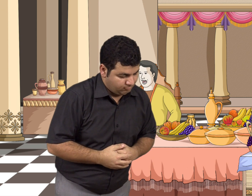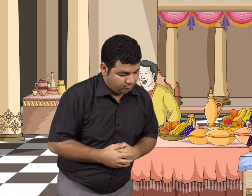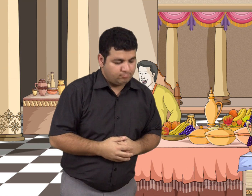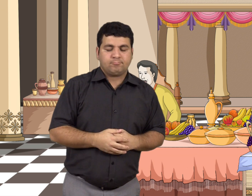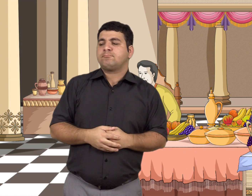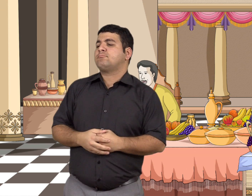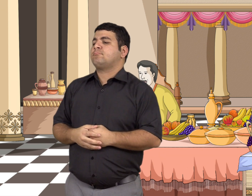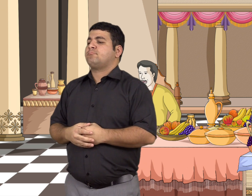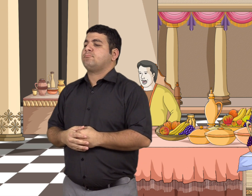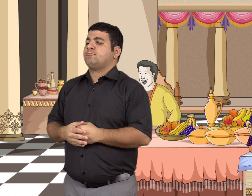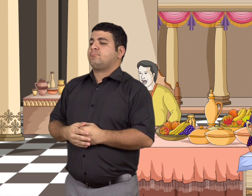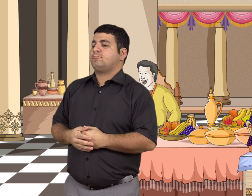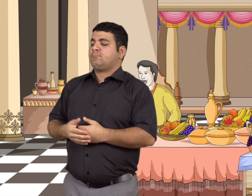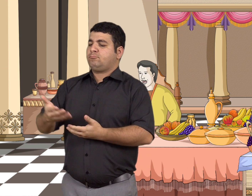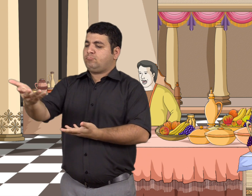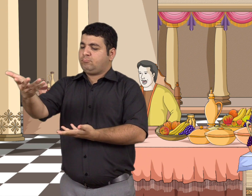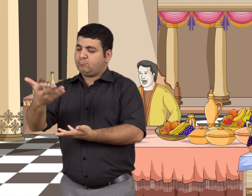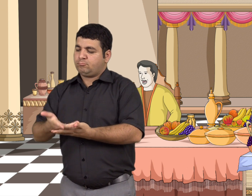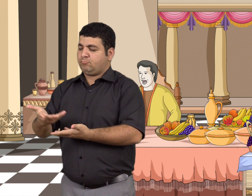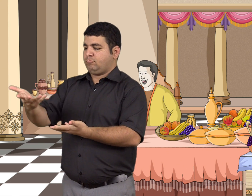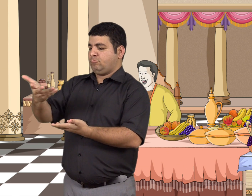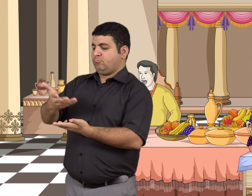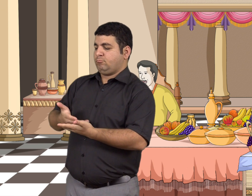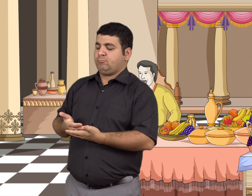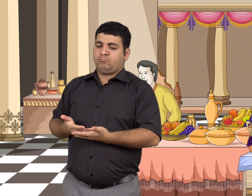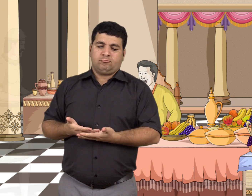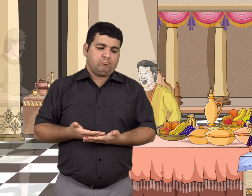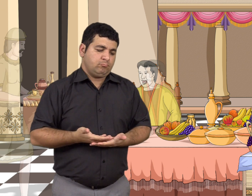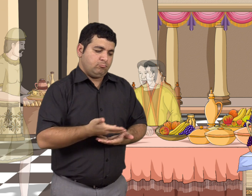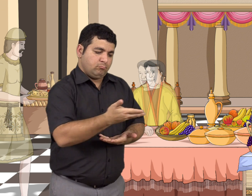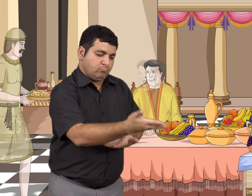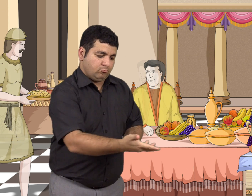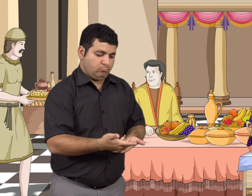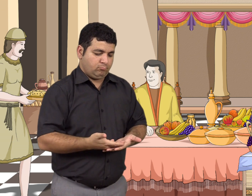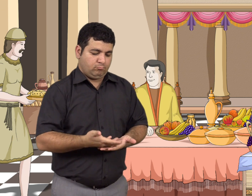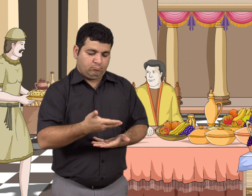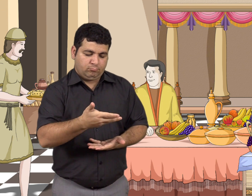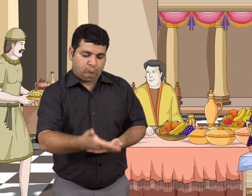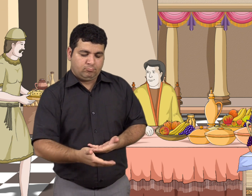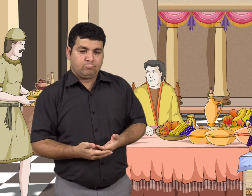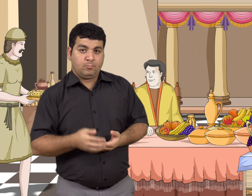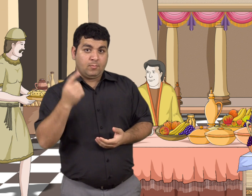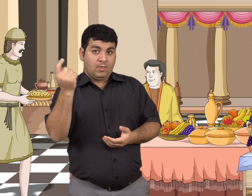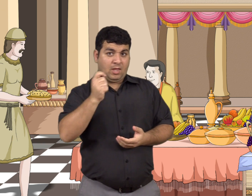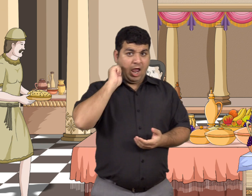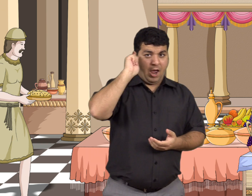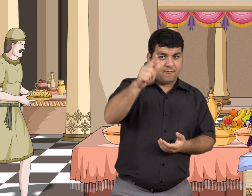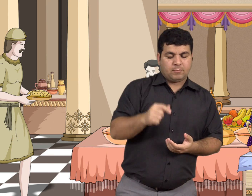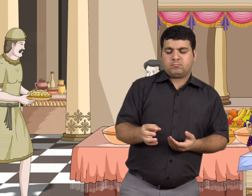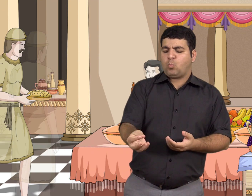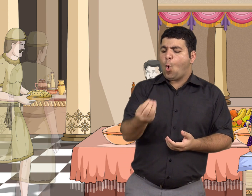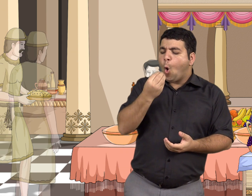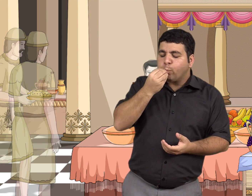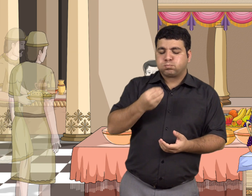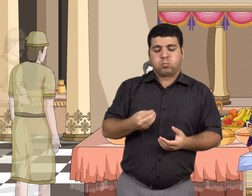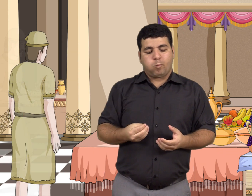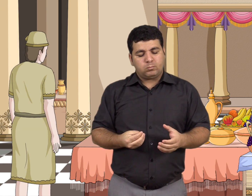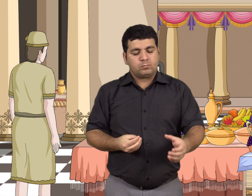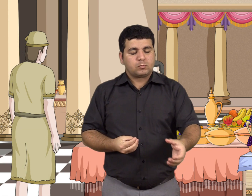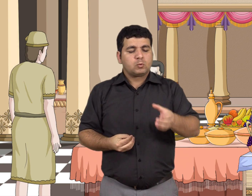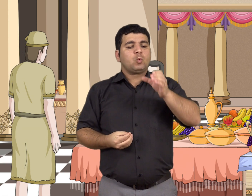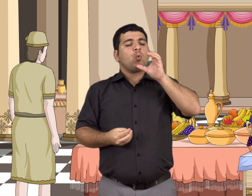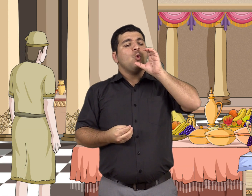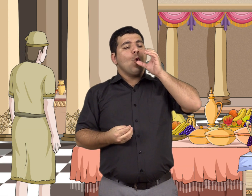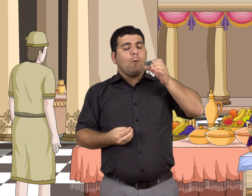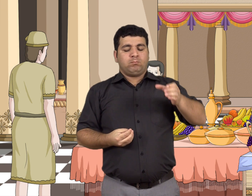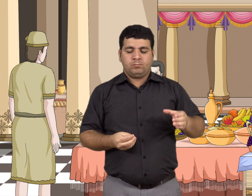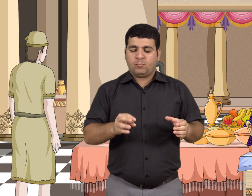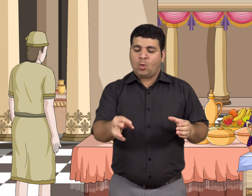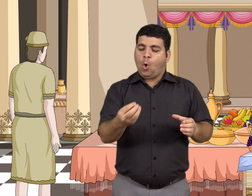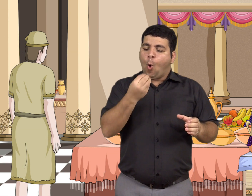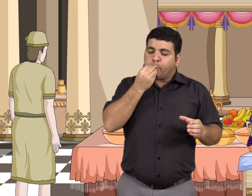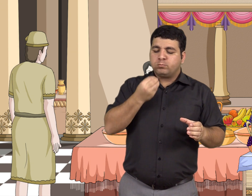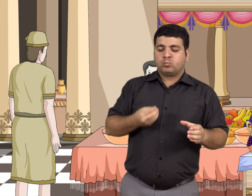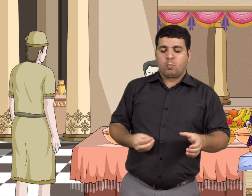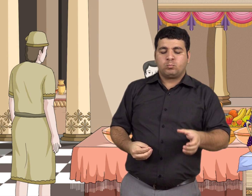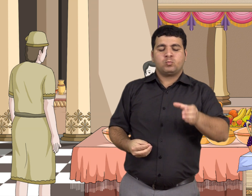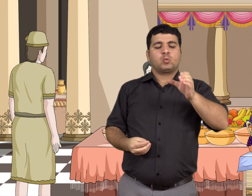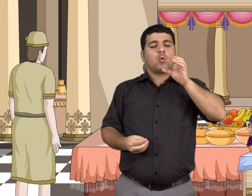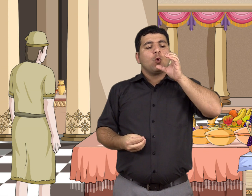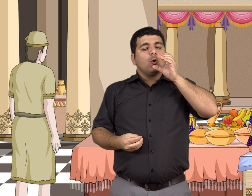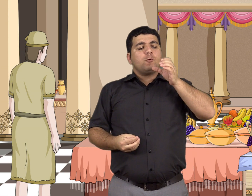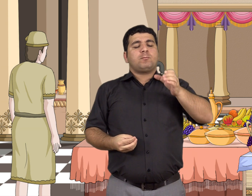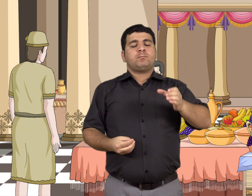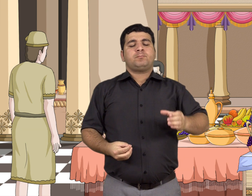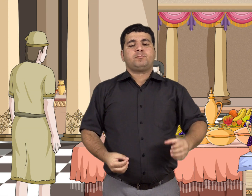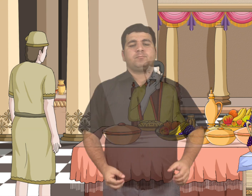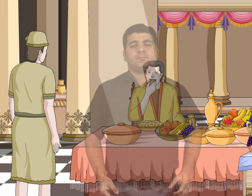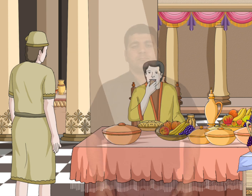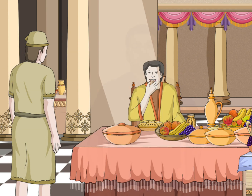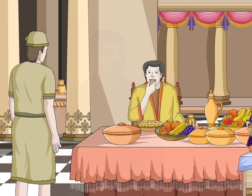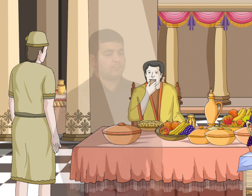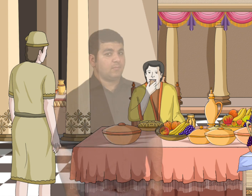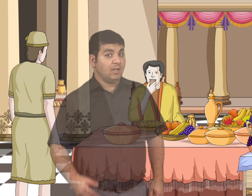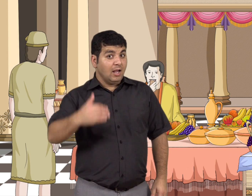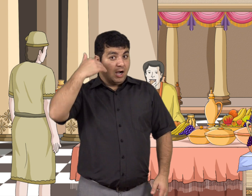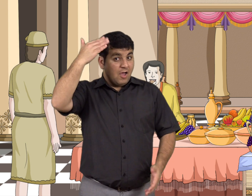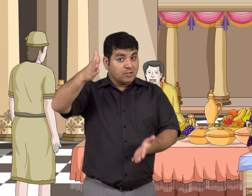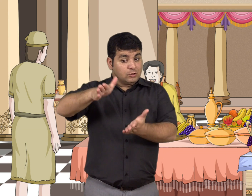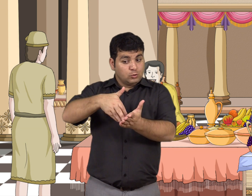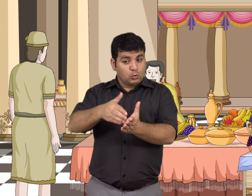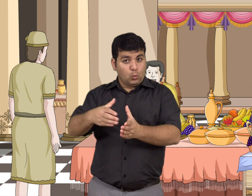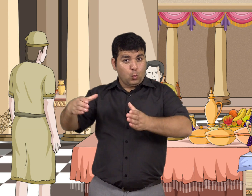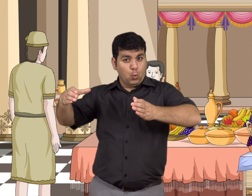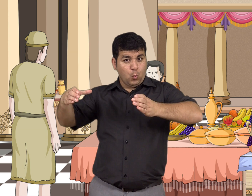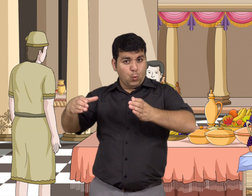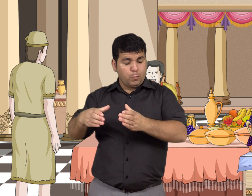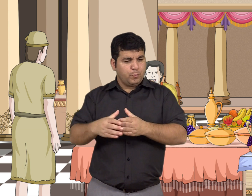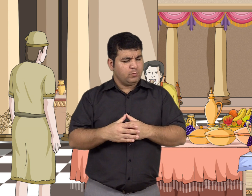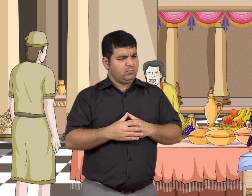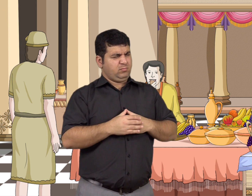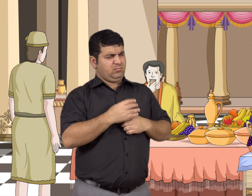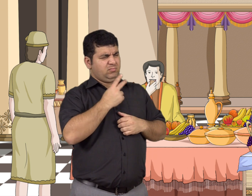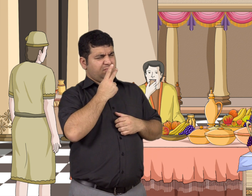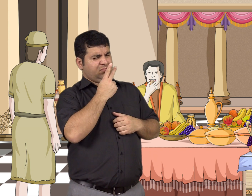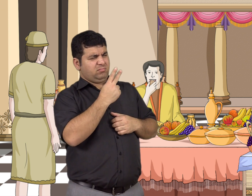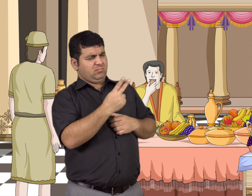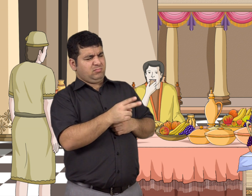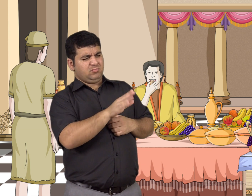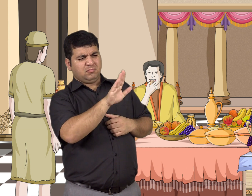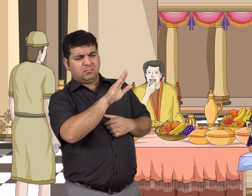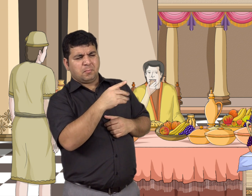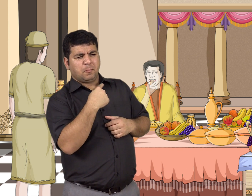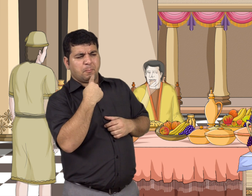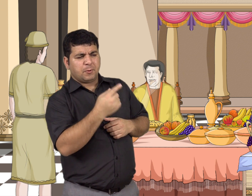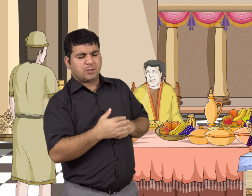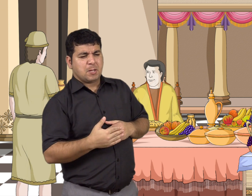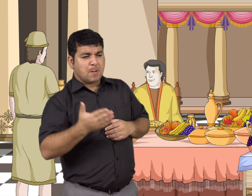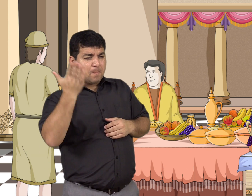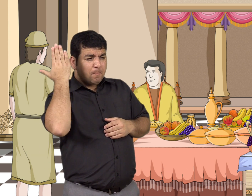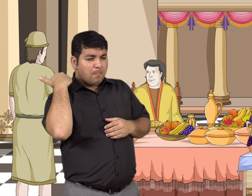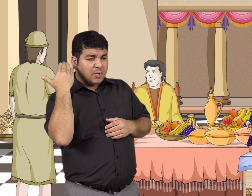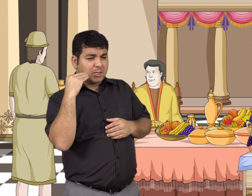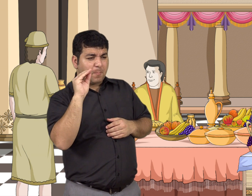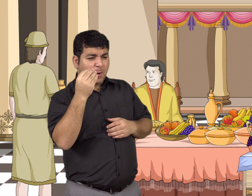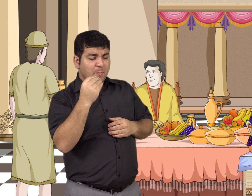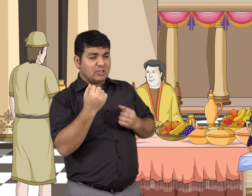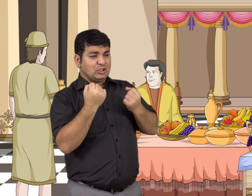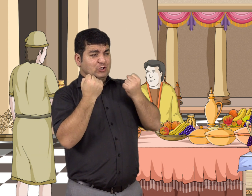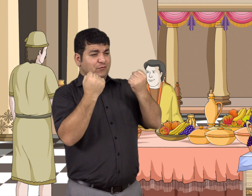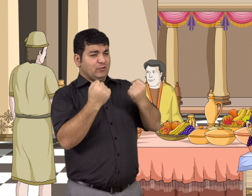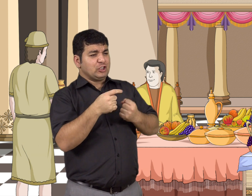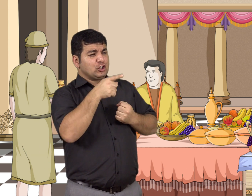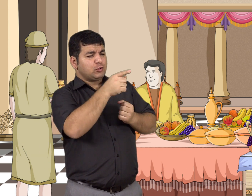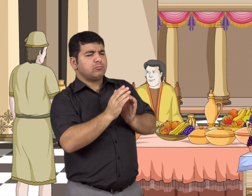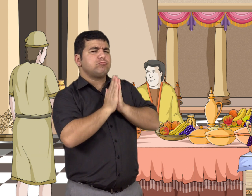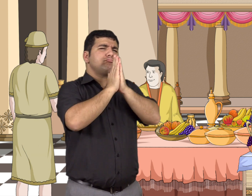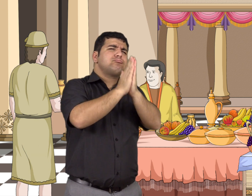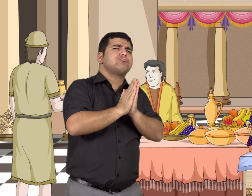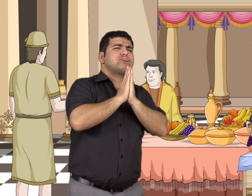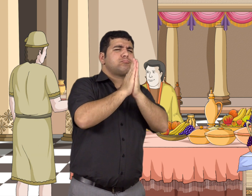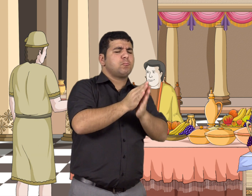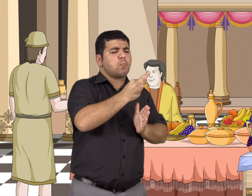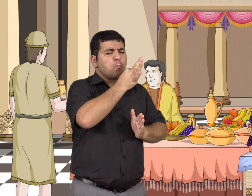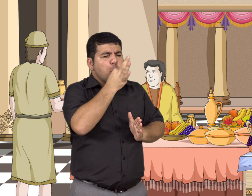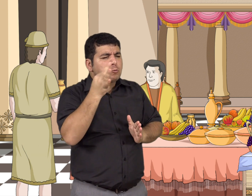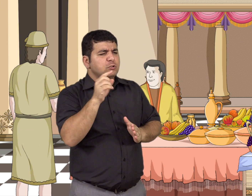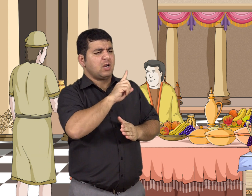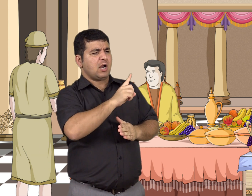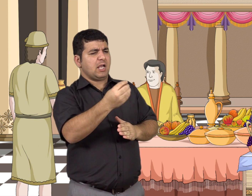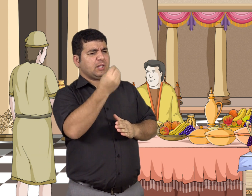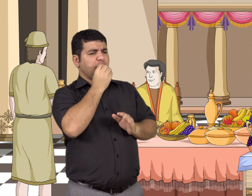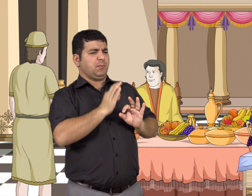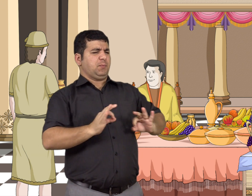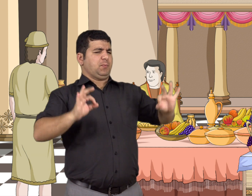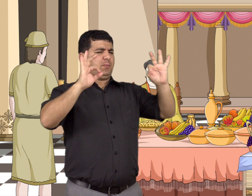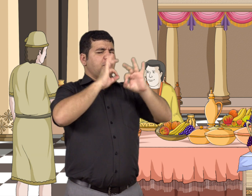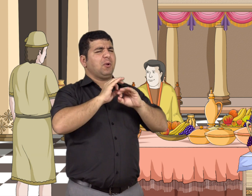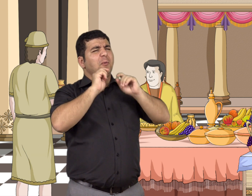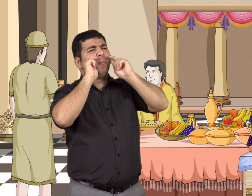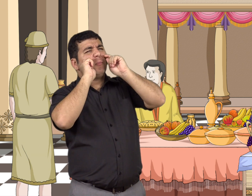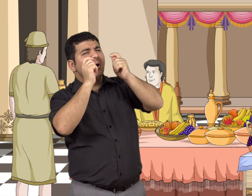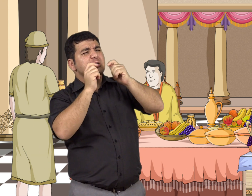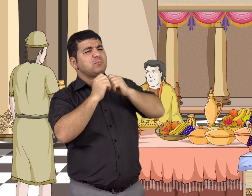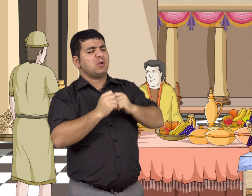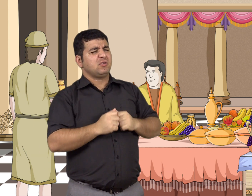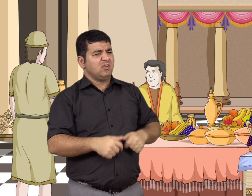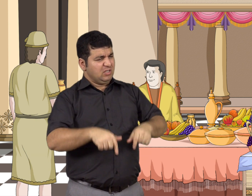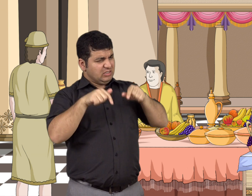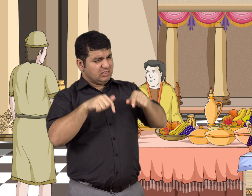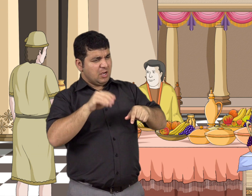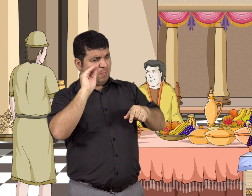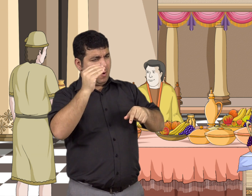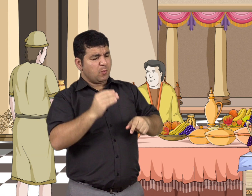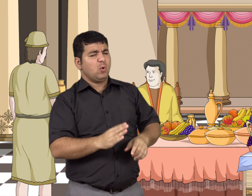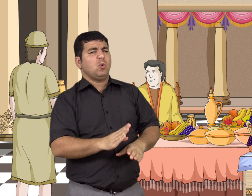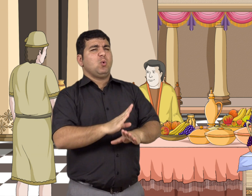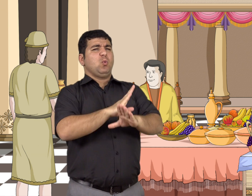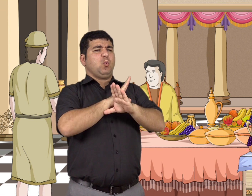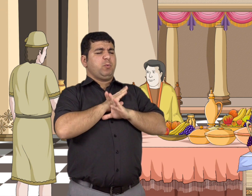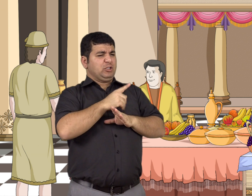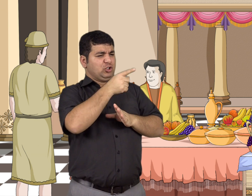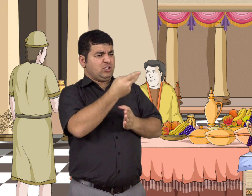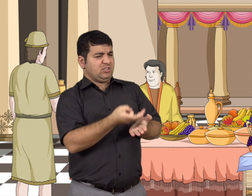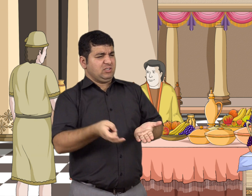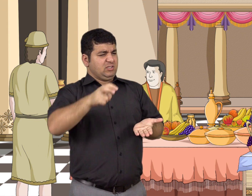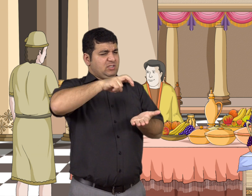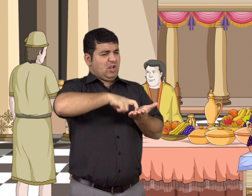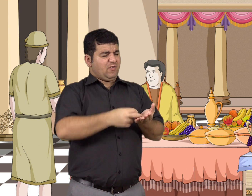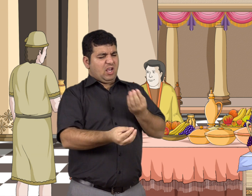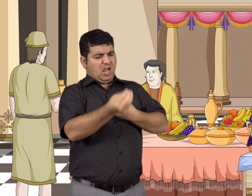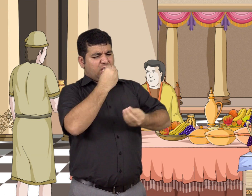his servants asked. “While the child was alive, you fasted and wept, but when he died, you got up and ate.”